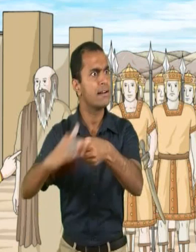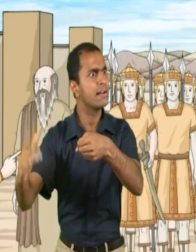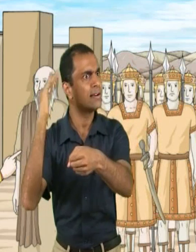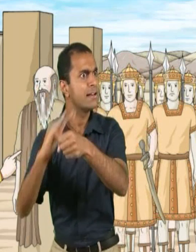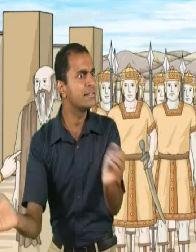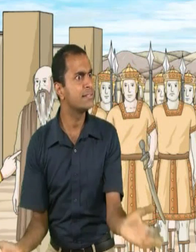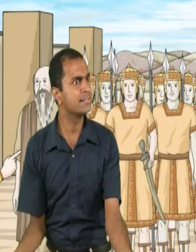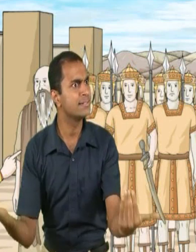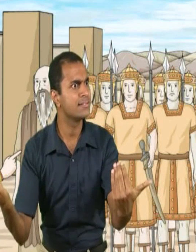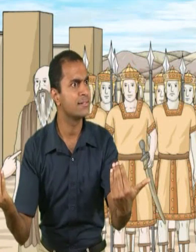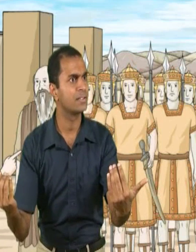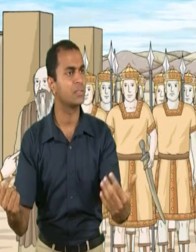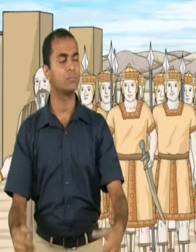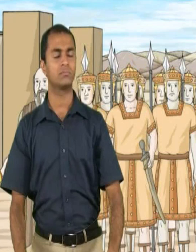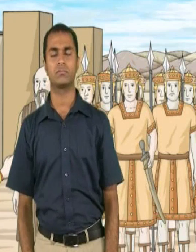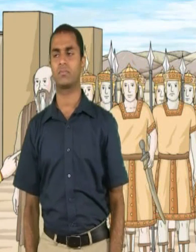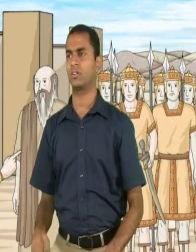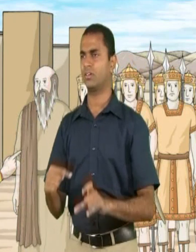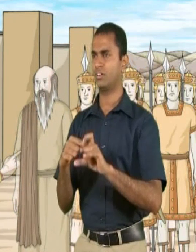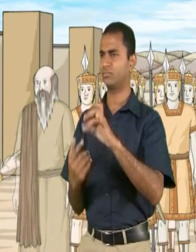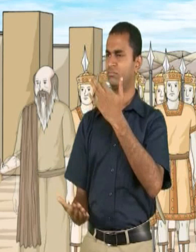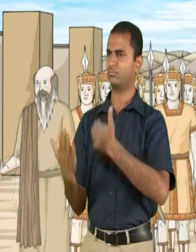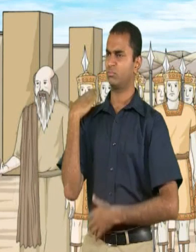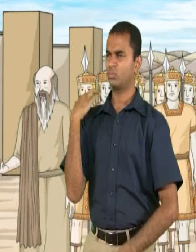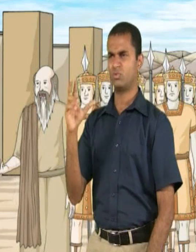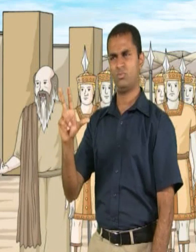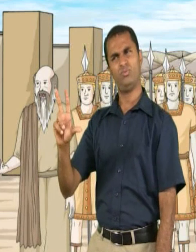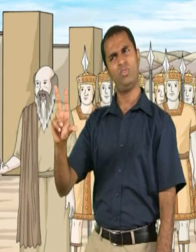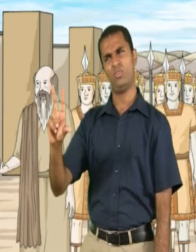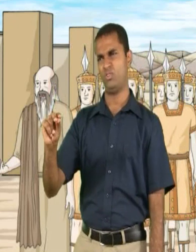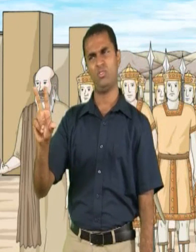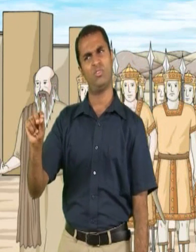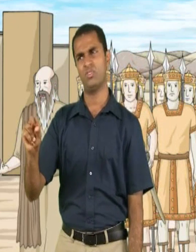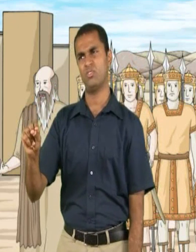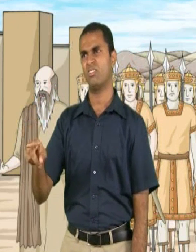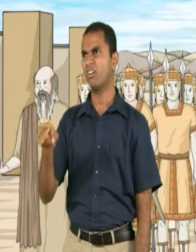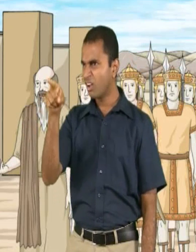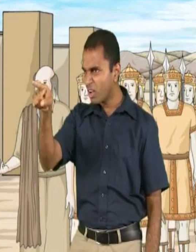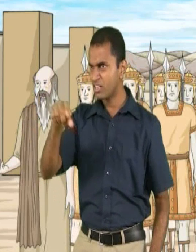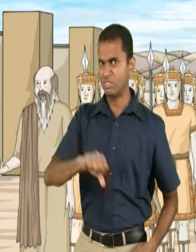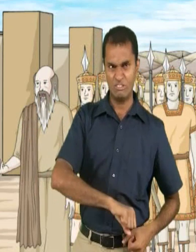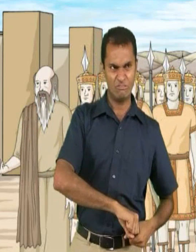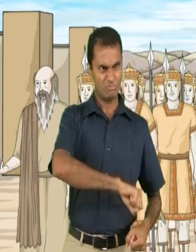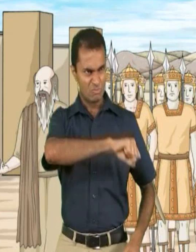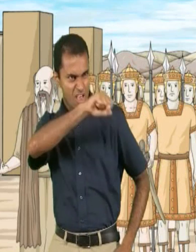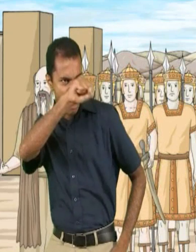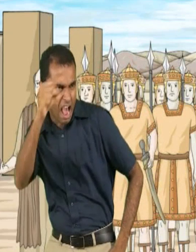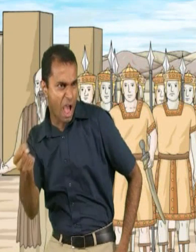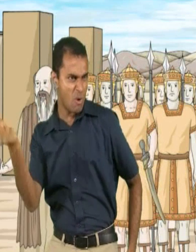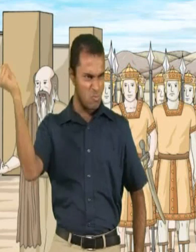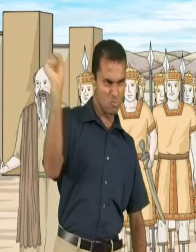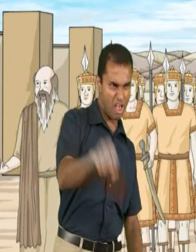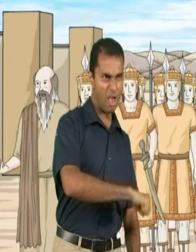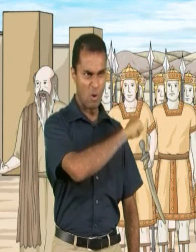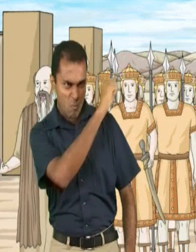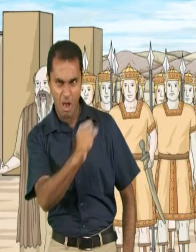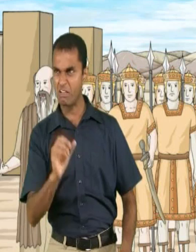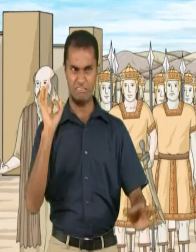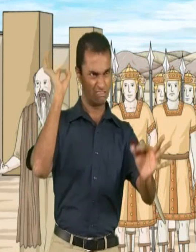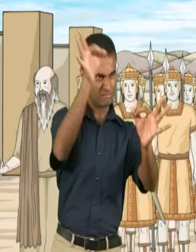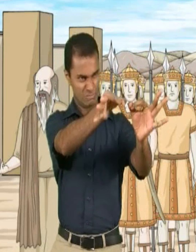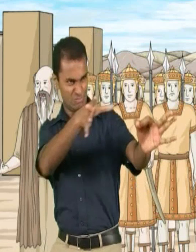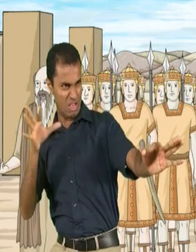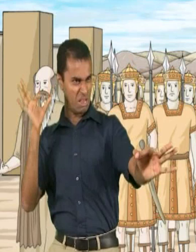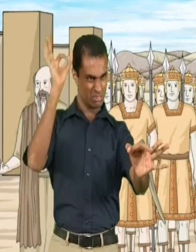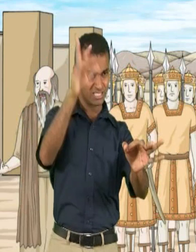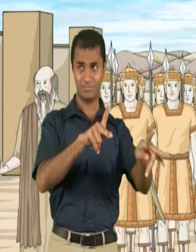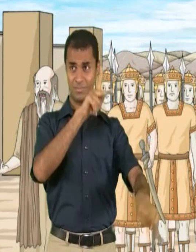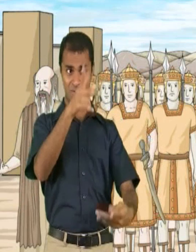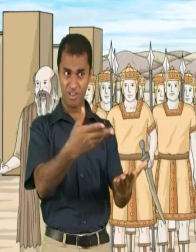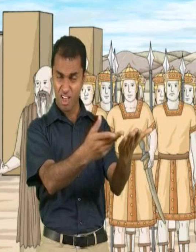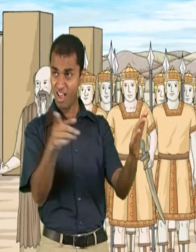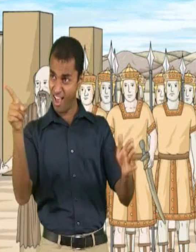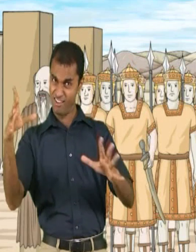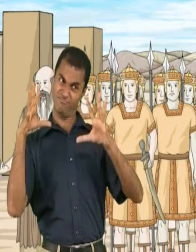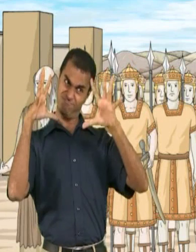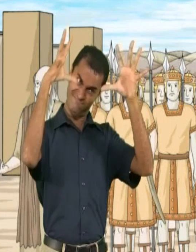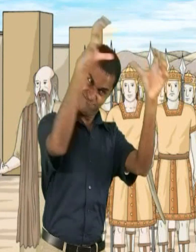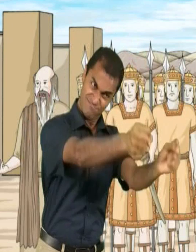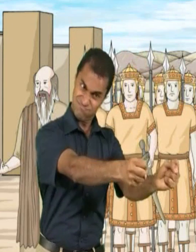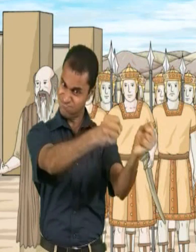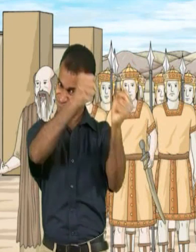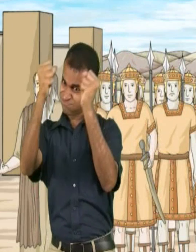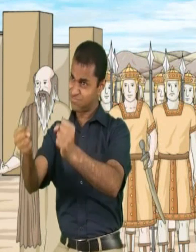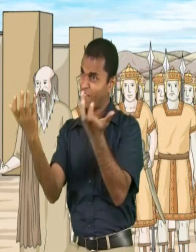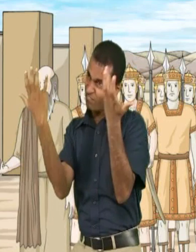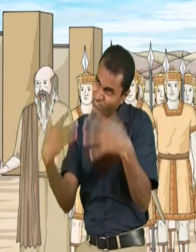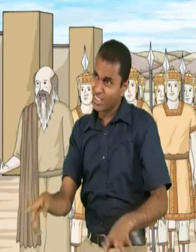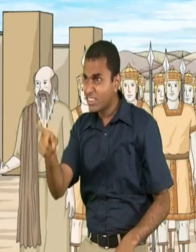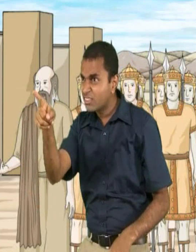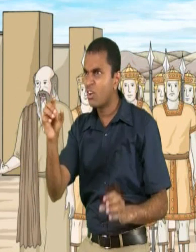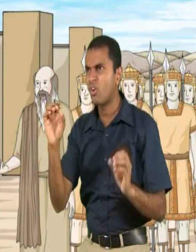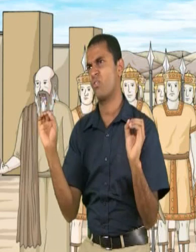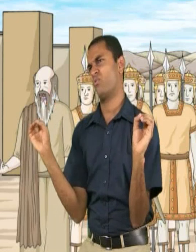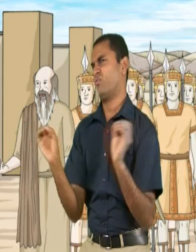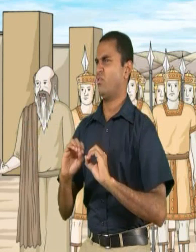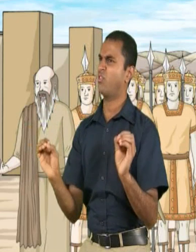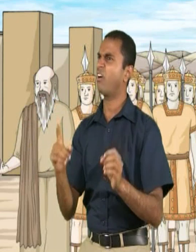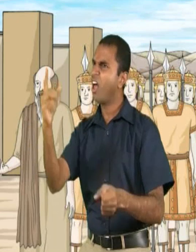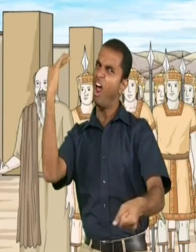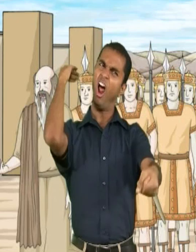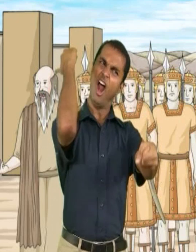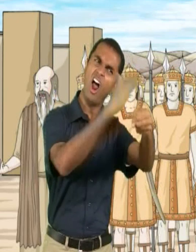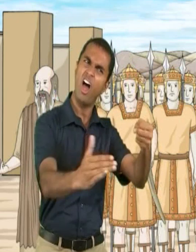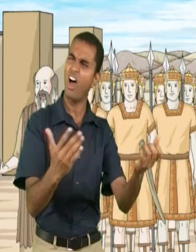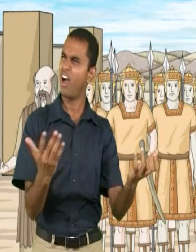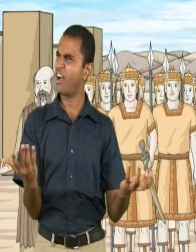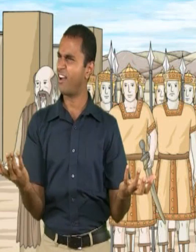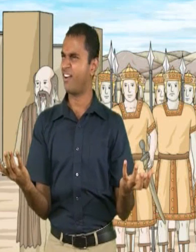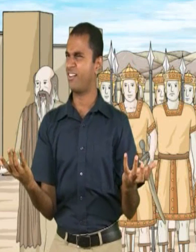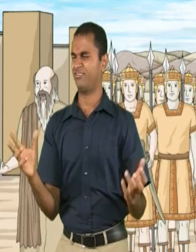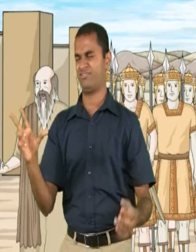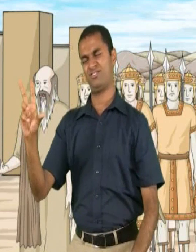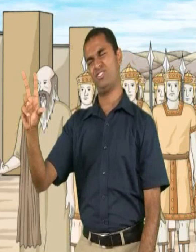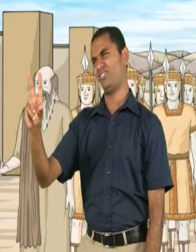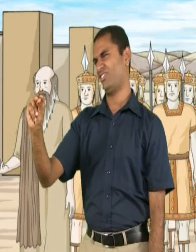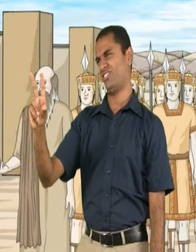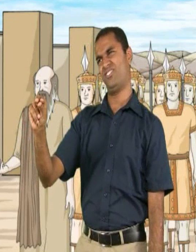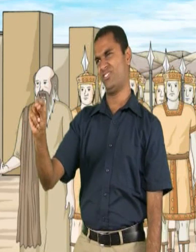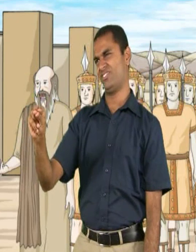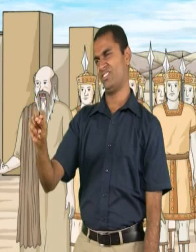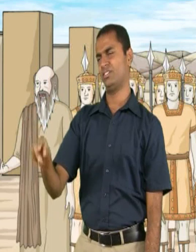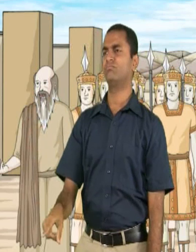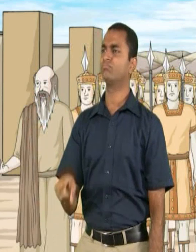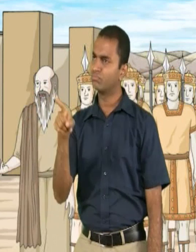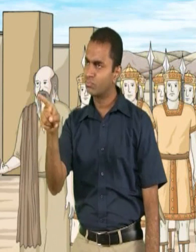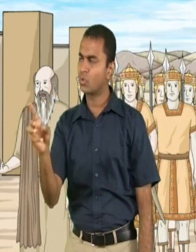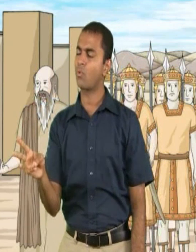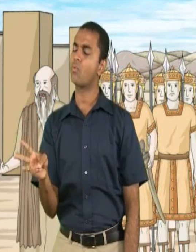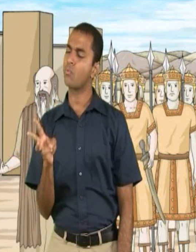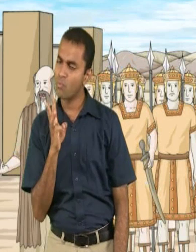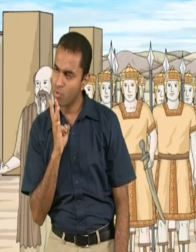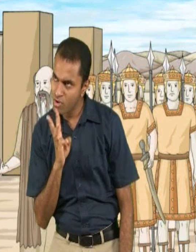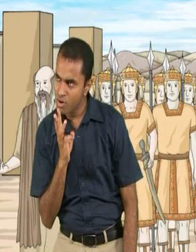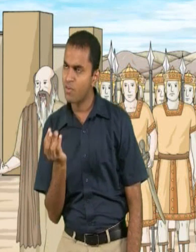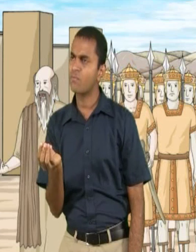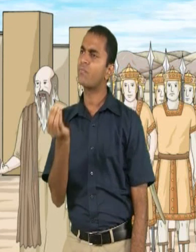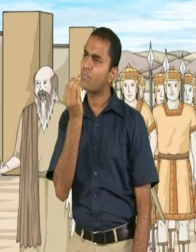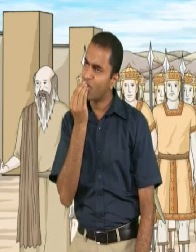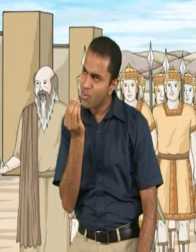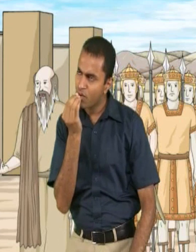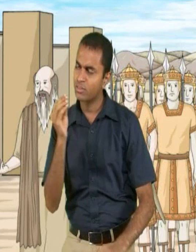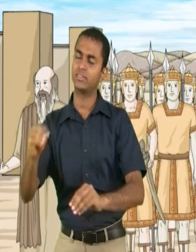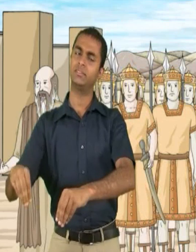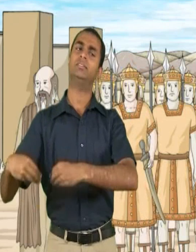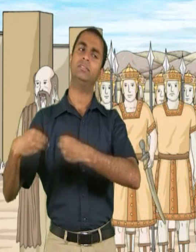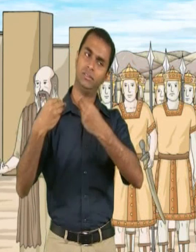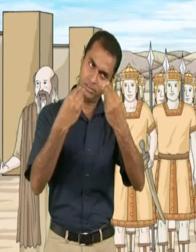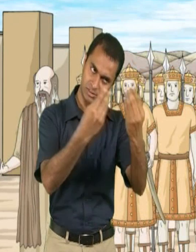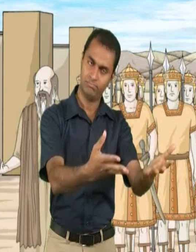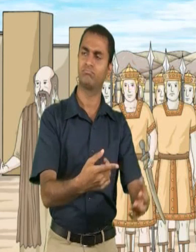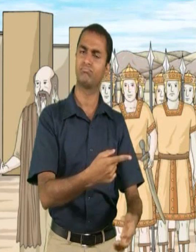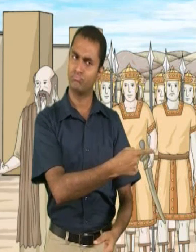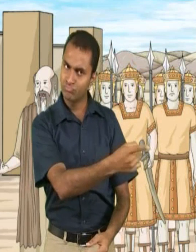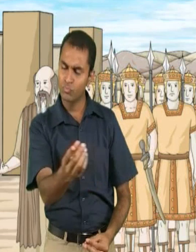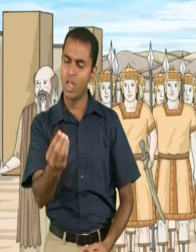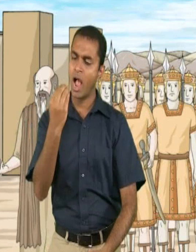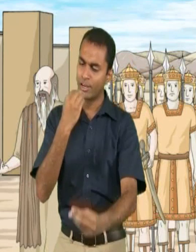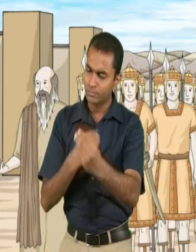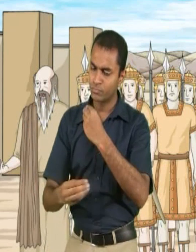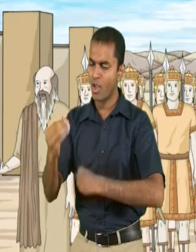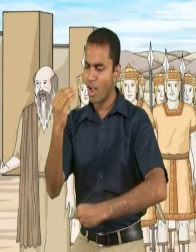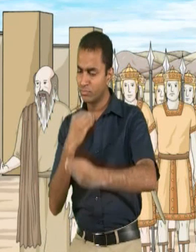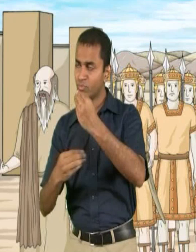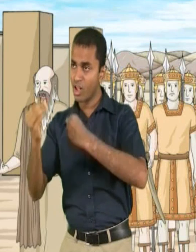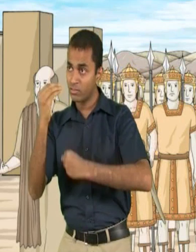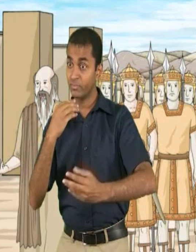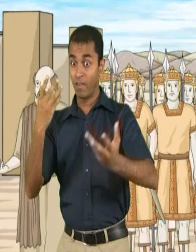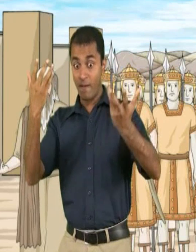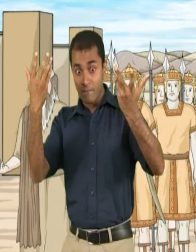“Do not kill them,” he replied. “Would you kill those you have captured with your own sword or bow?